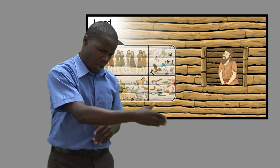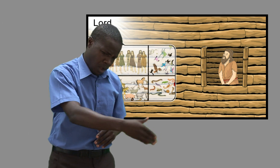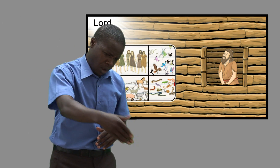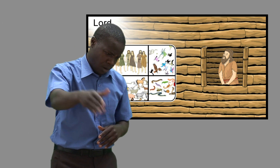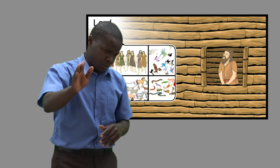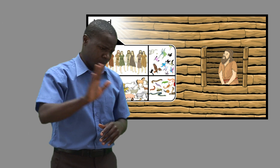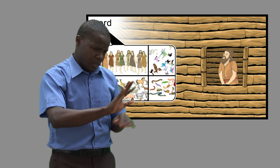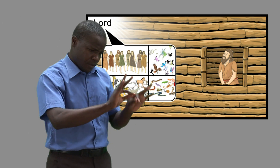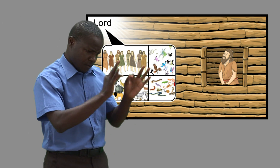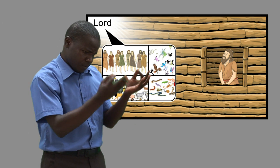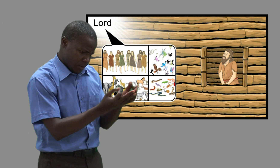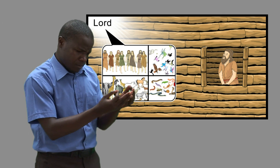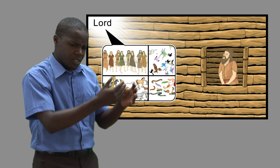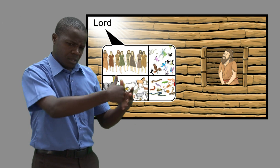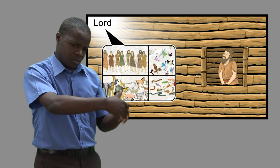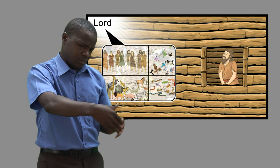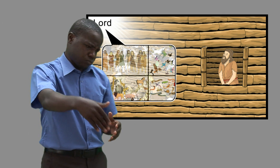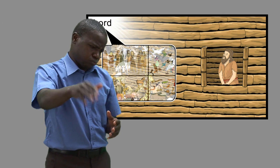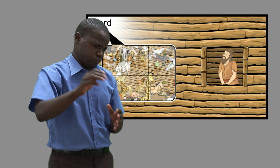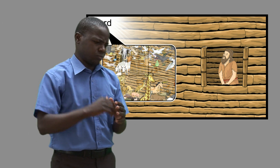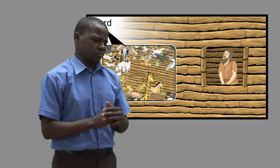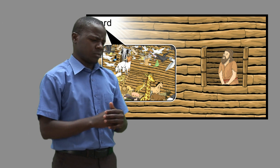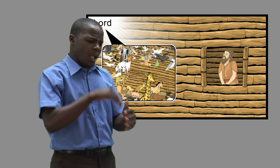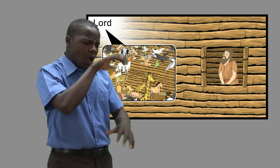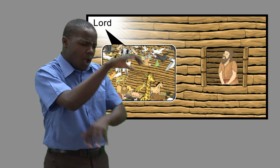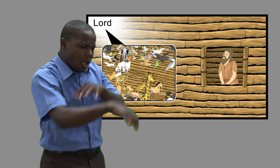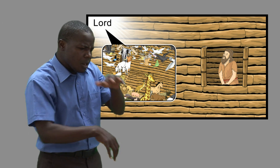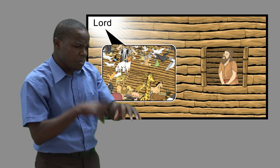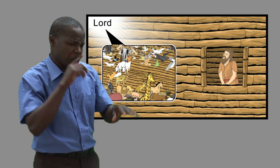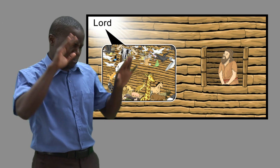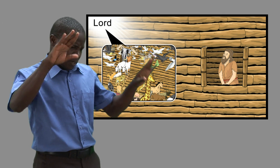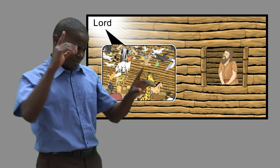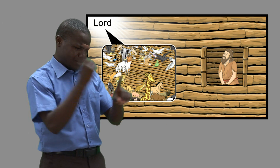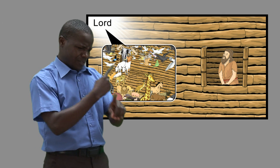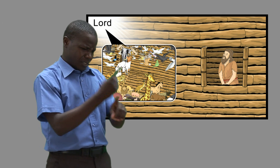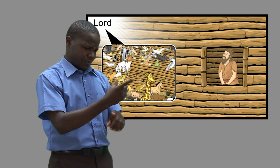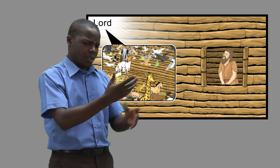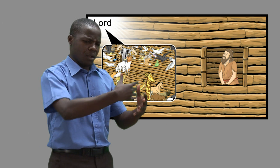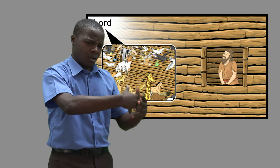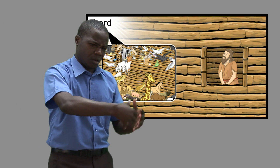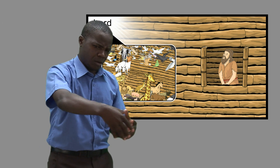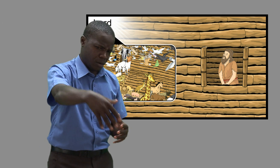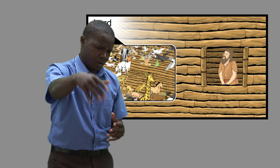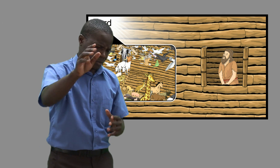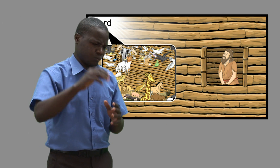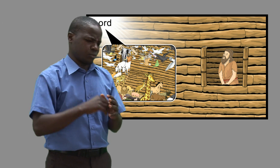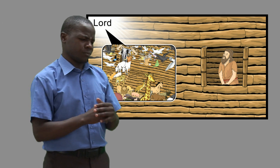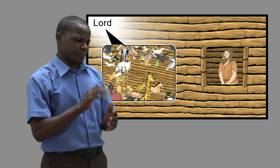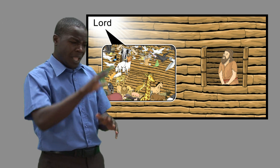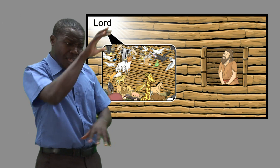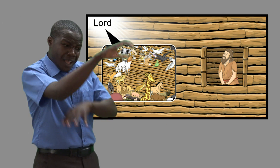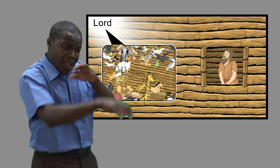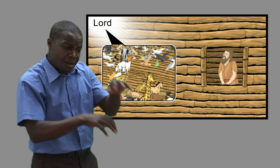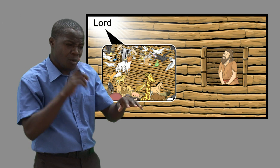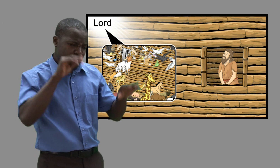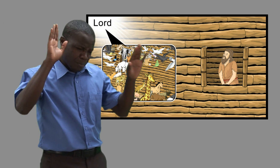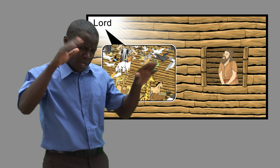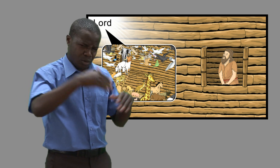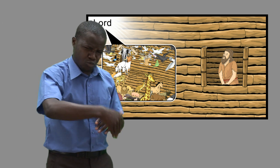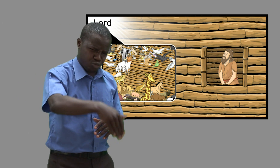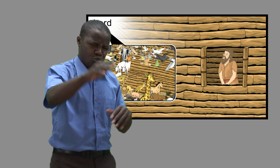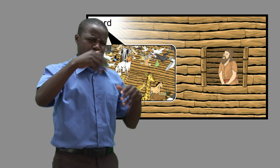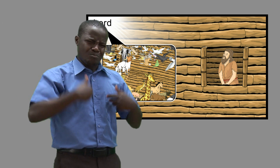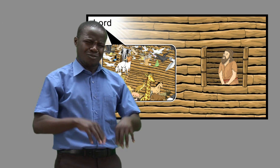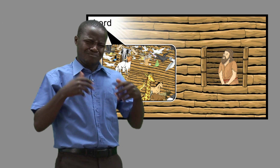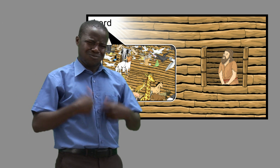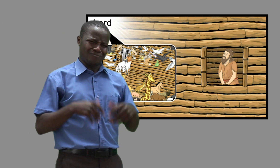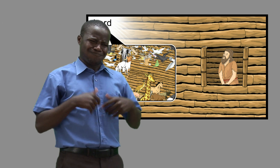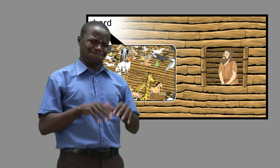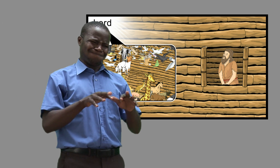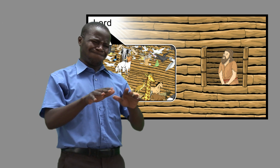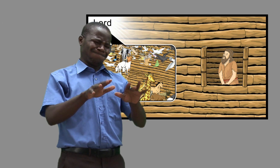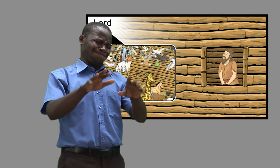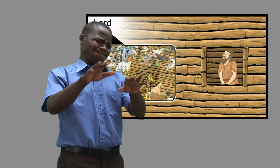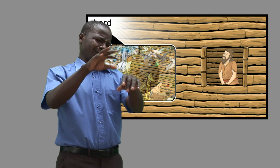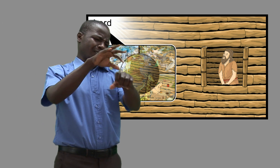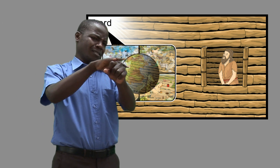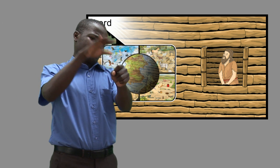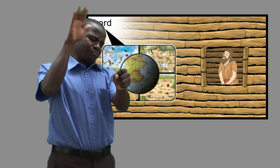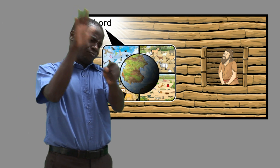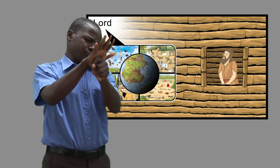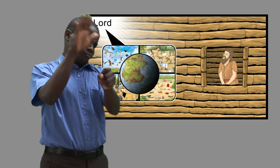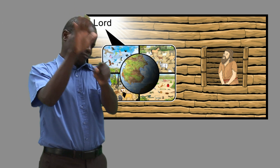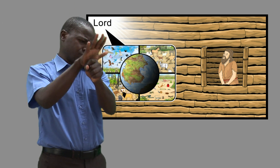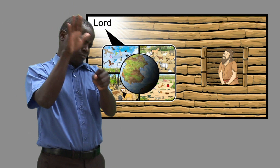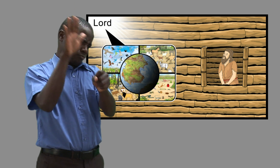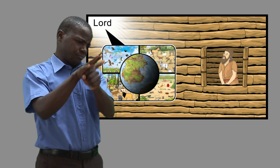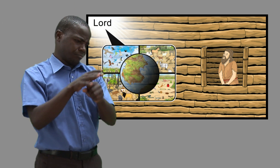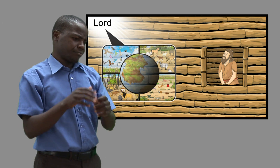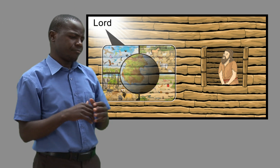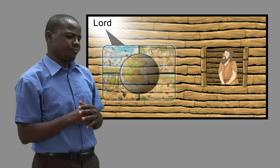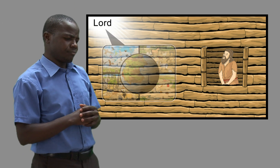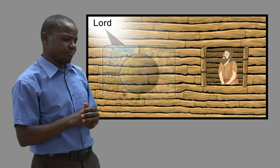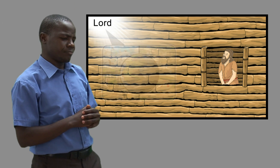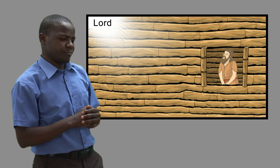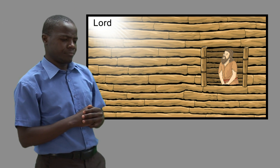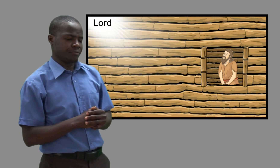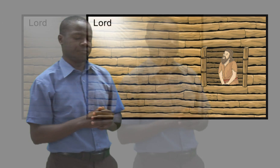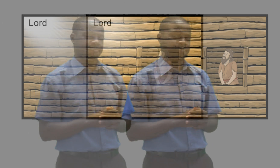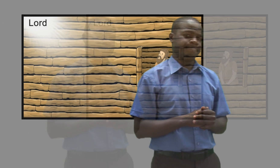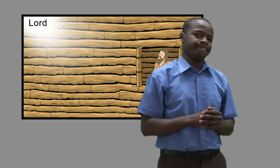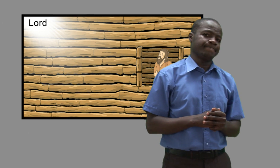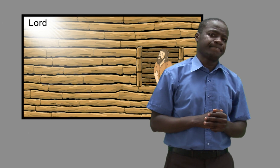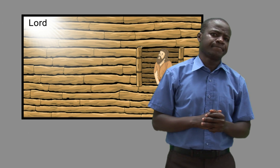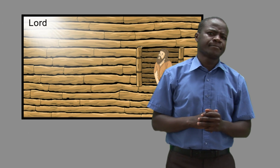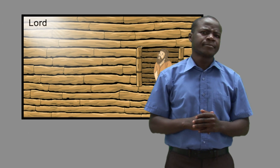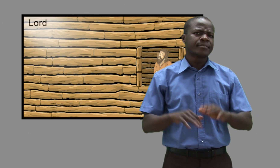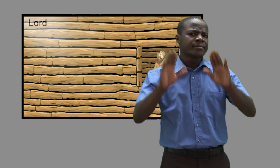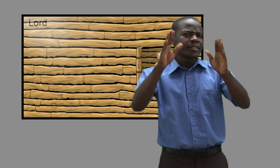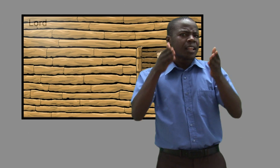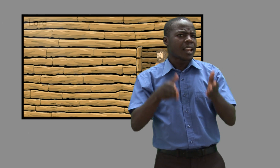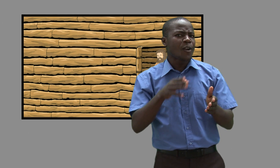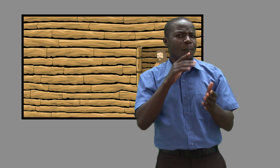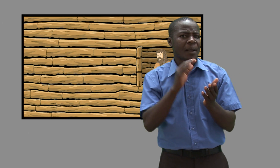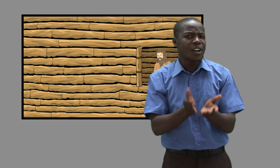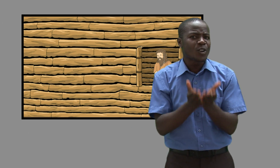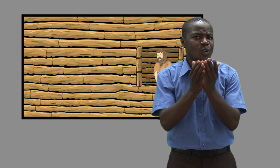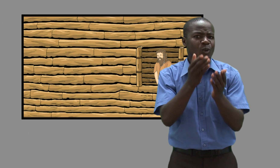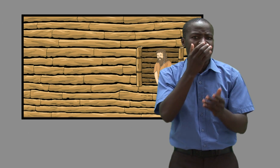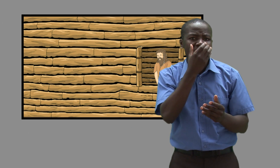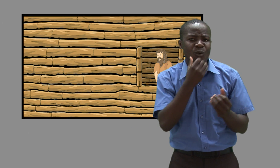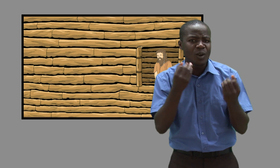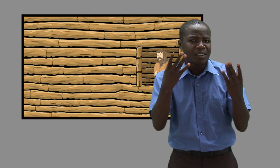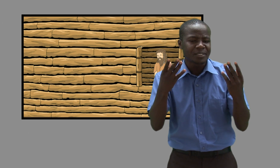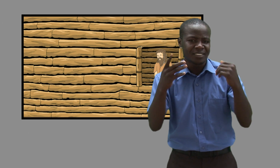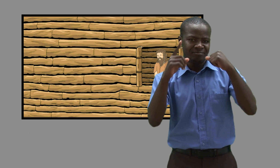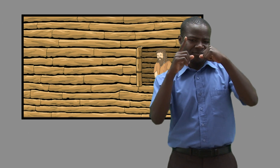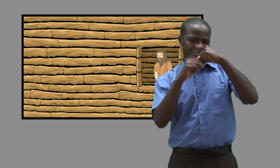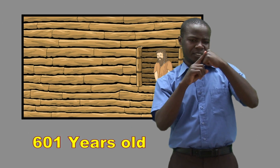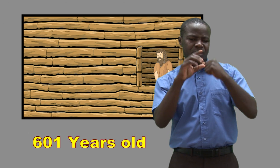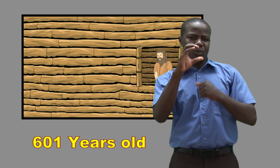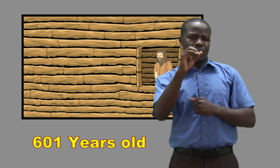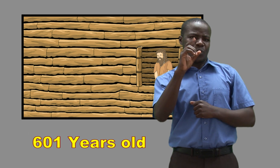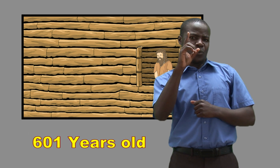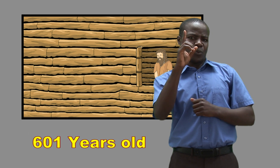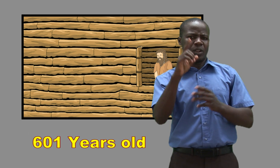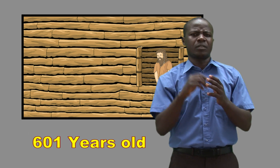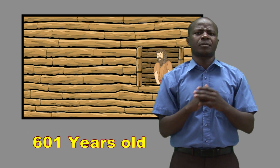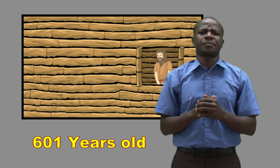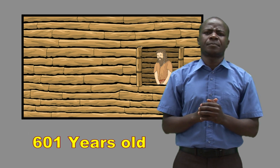Bring out all the living creatures that are with you—birds, livestock, and everything that crawls upon the ground—so that they can spread out over the earth and be fruitful and multiply upon it.”